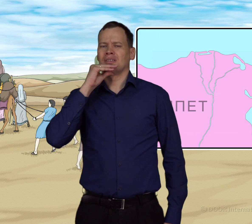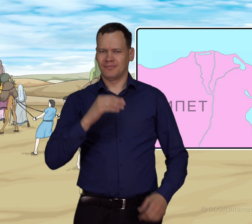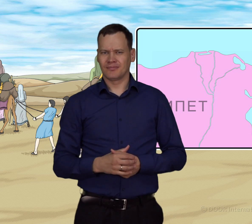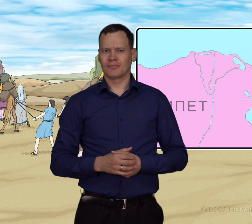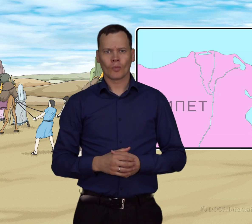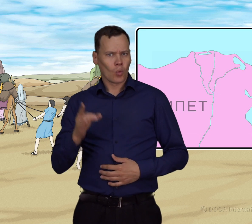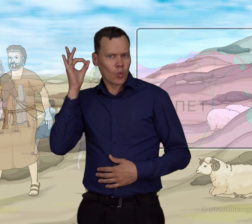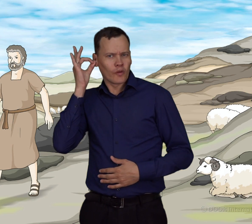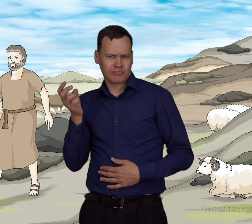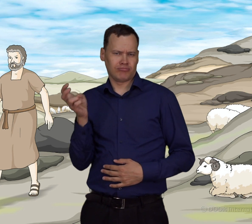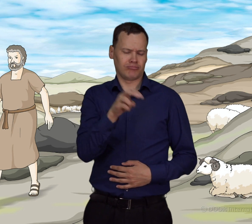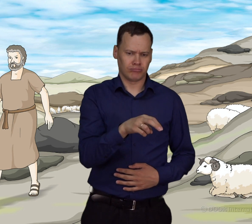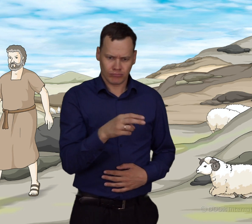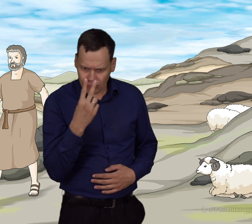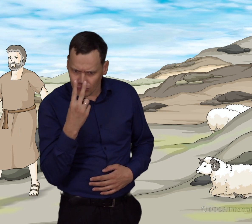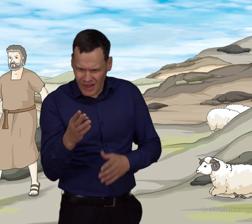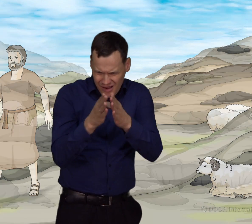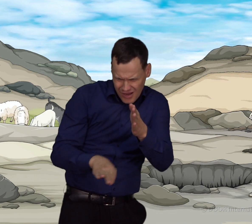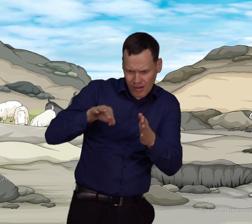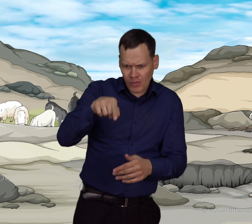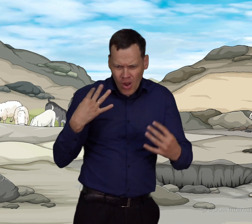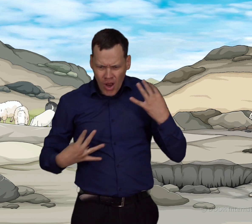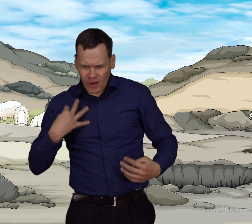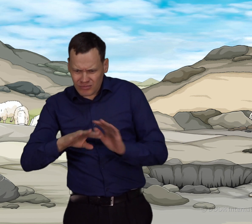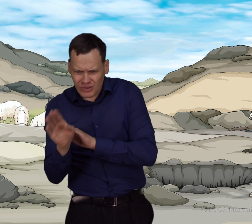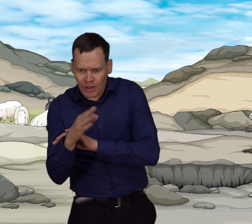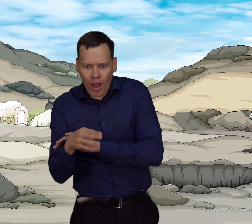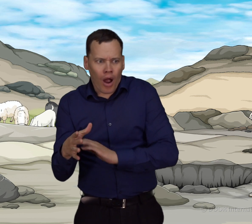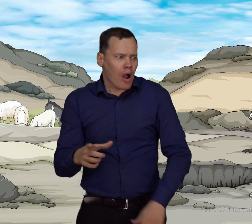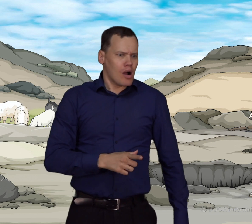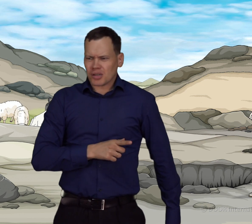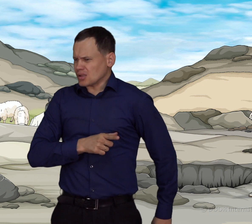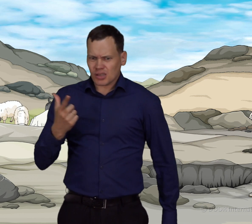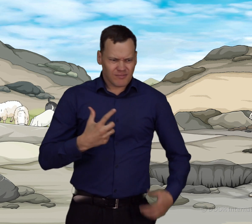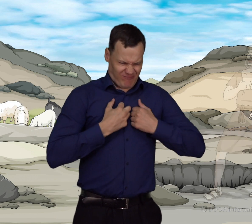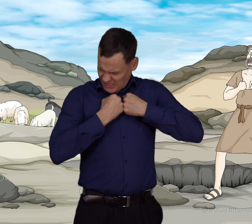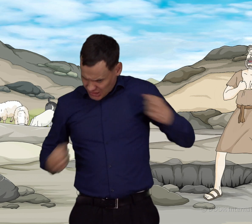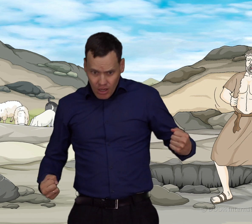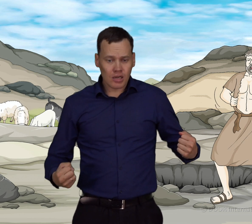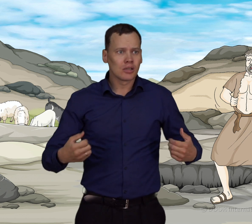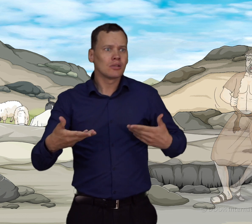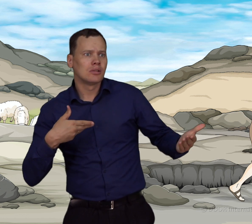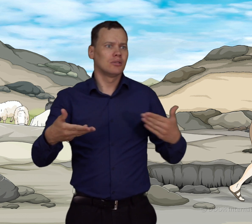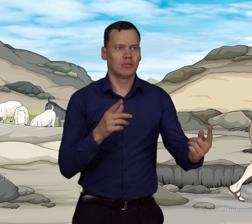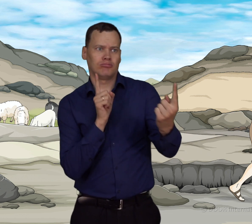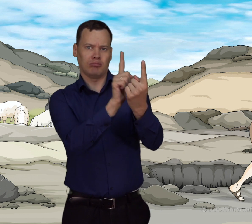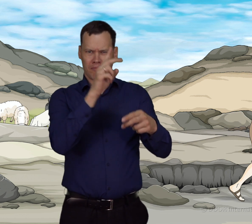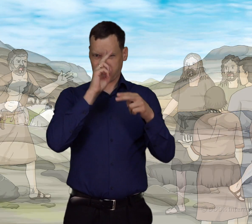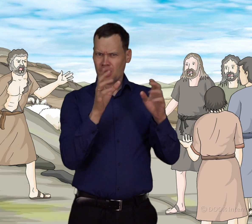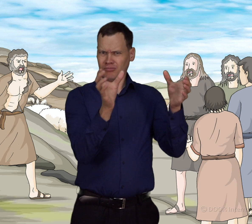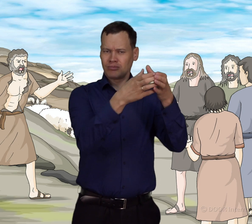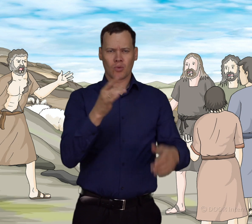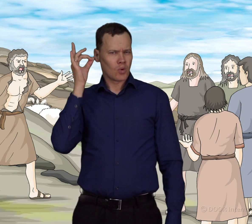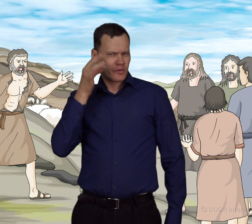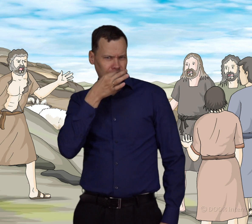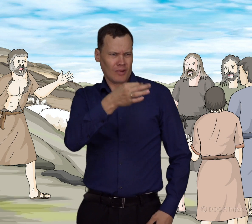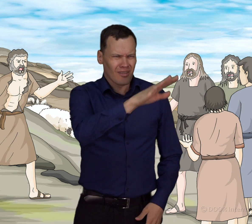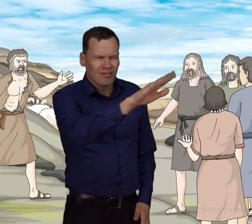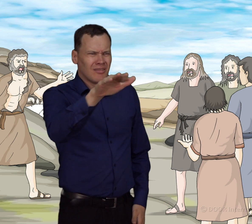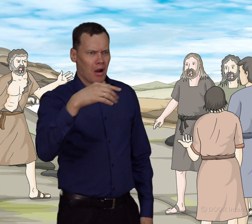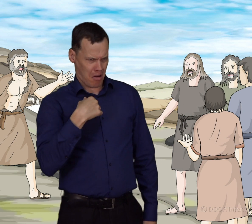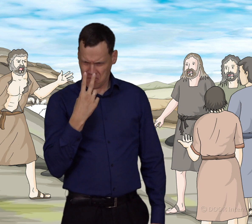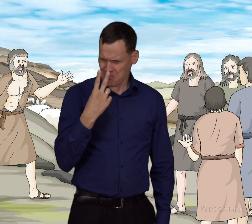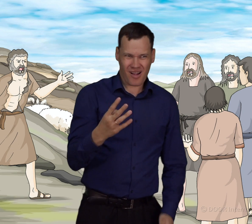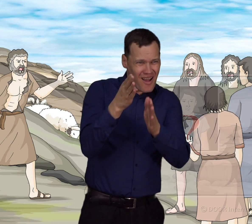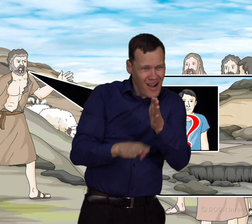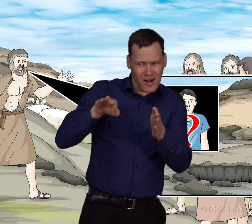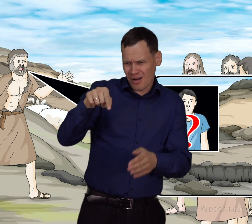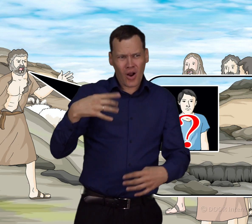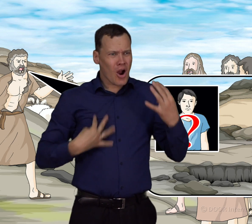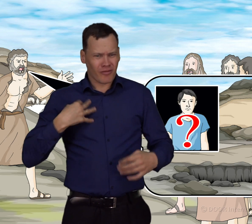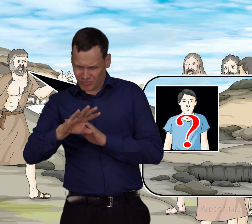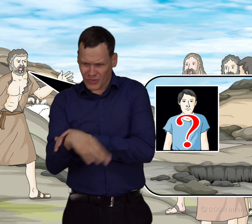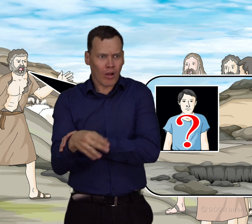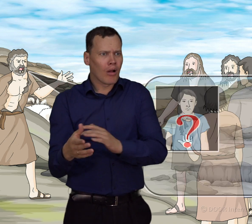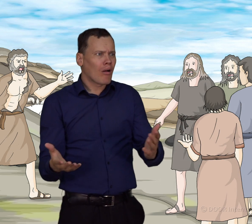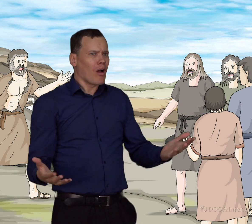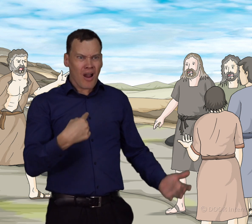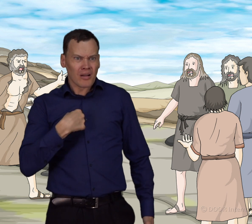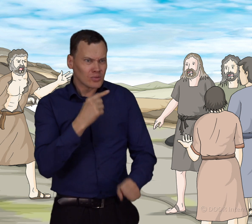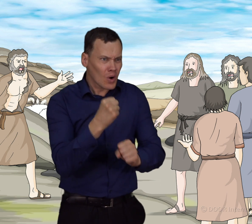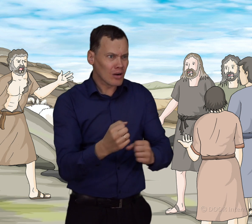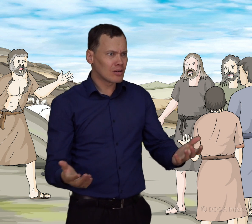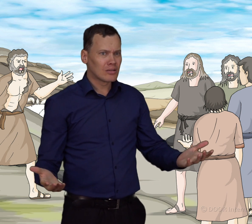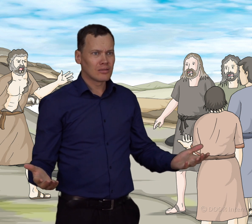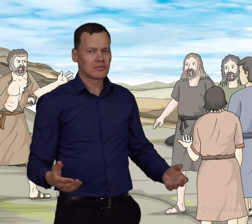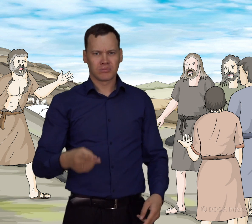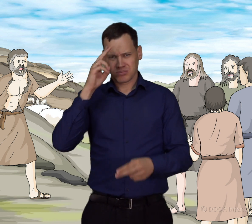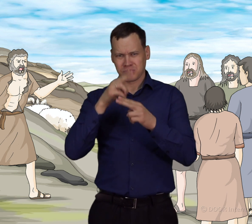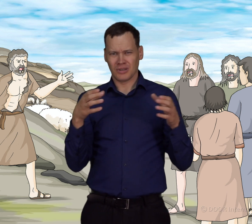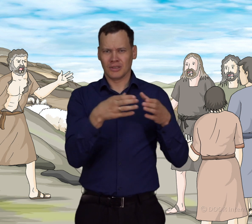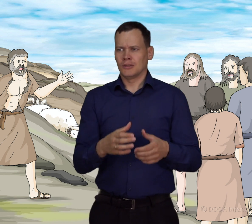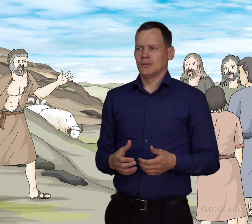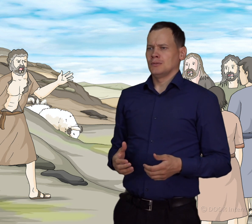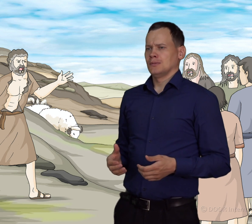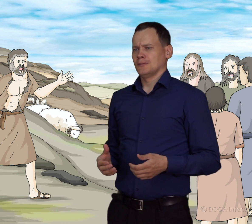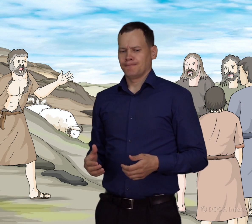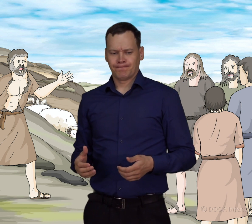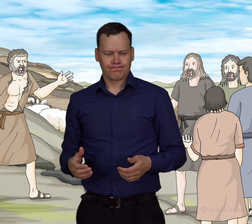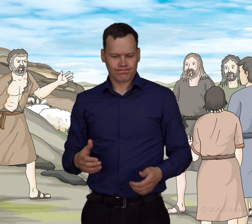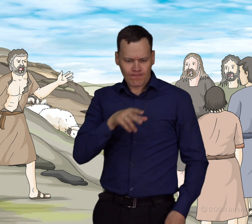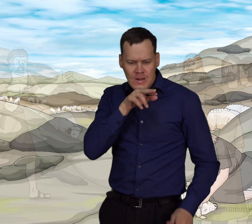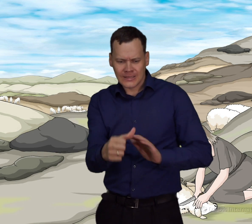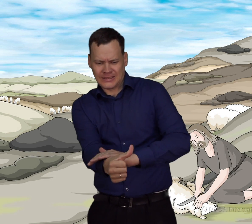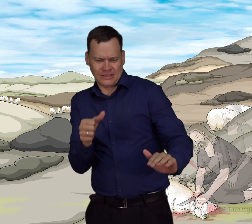When Reuben returned to the pit and saw that Joseph was not there, he tore his clothes, returned to his brothers, and said, “The boy is gone! What am I going to do?”